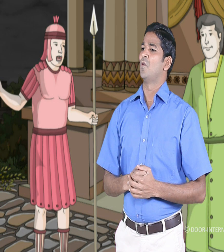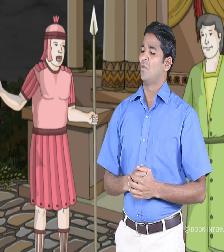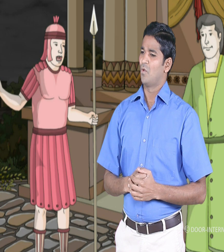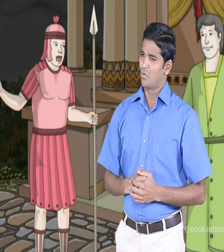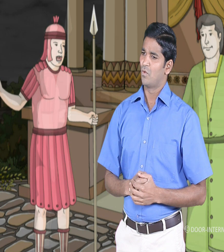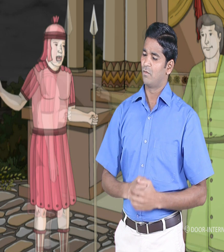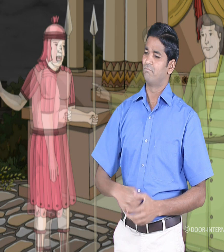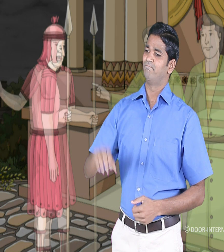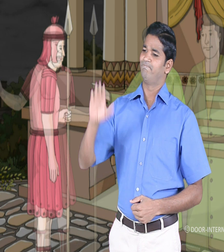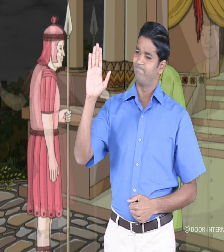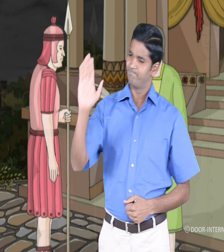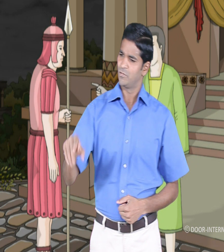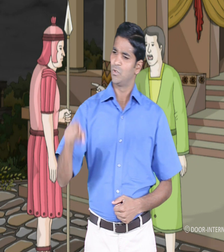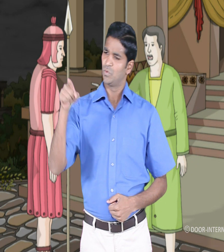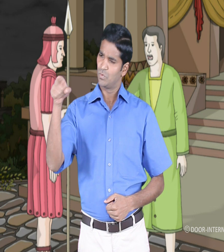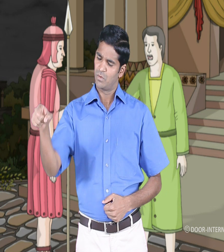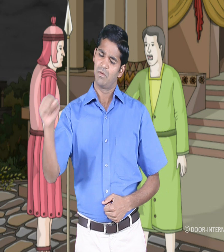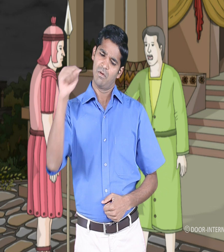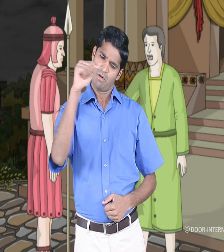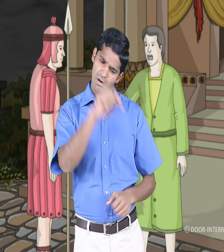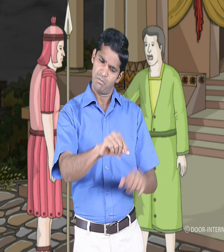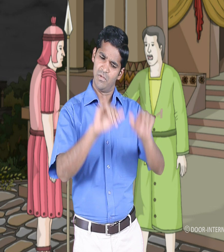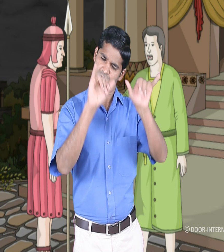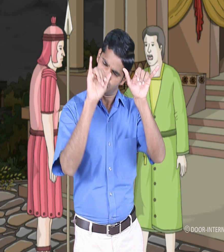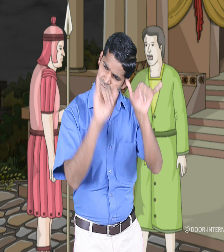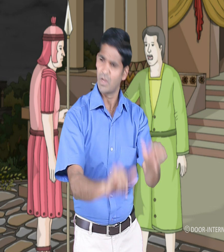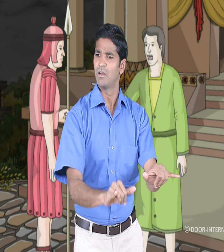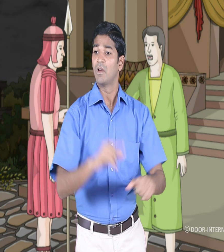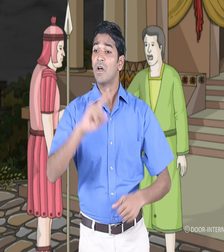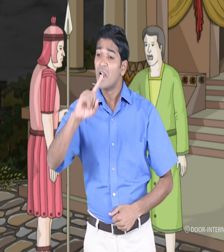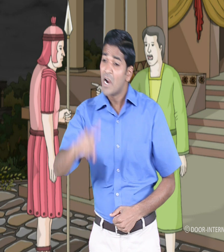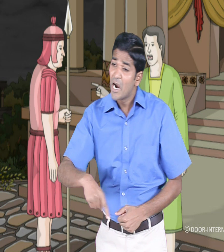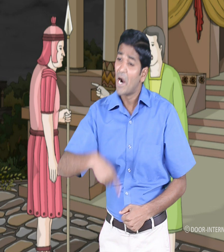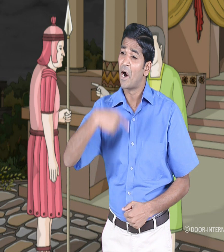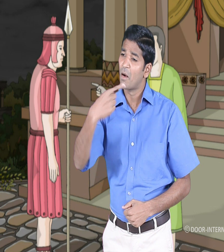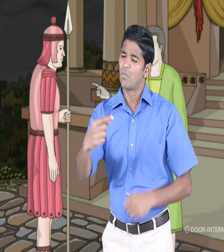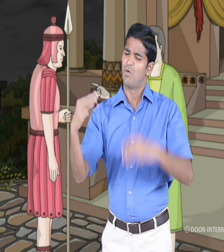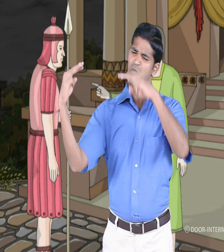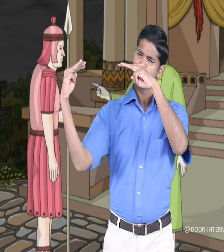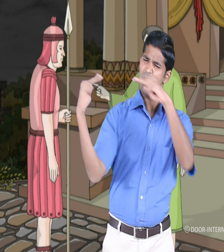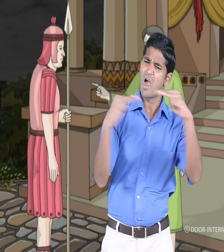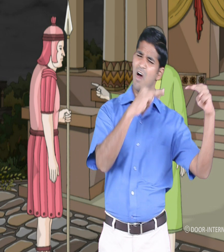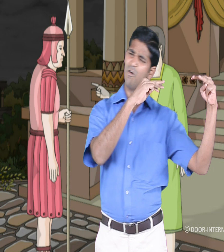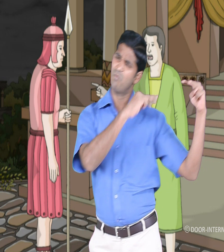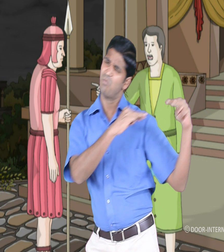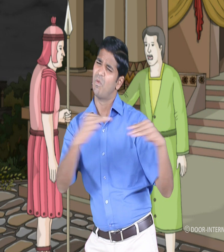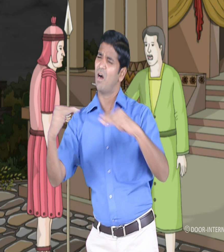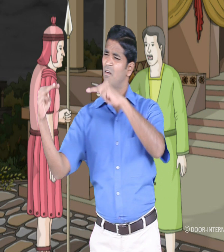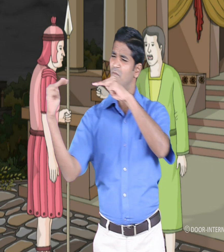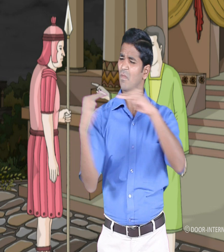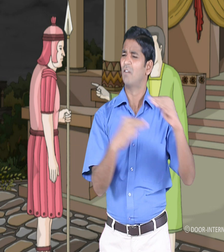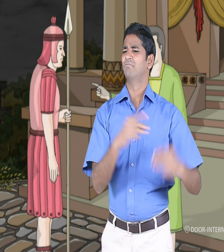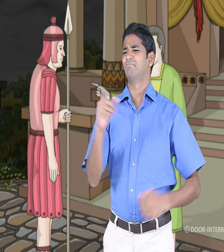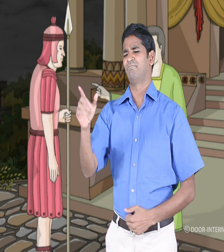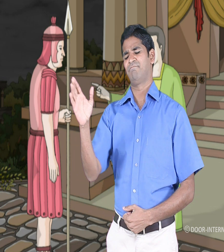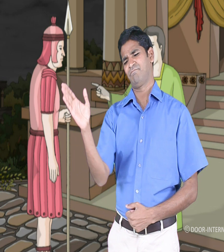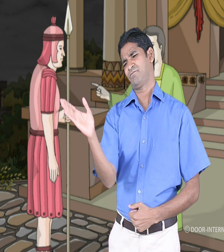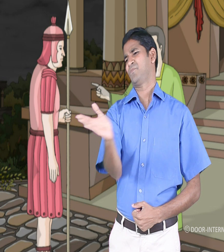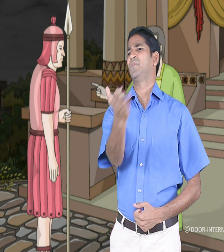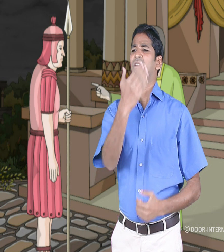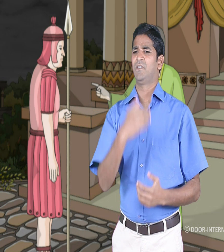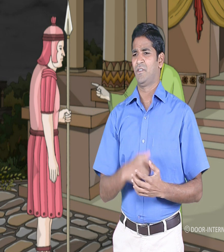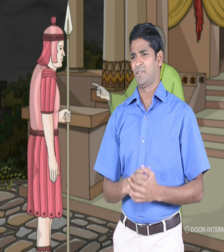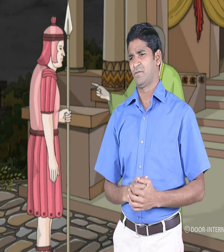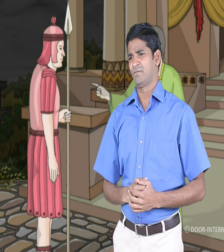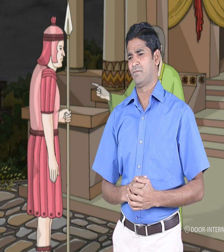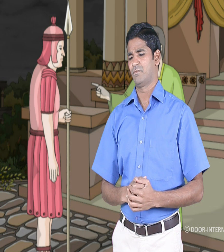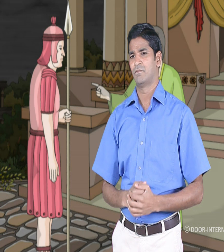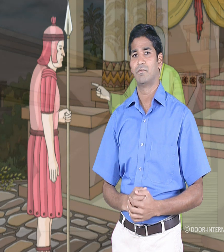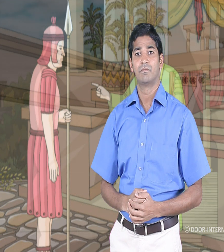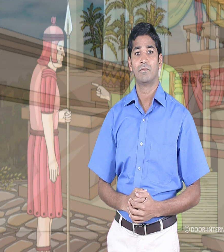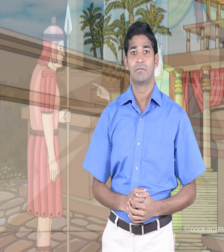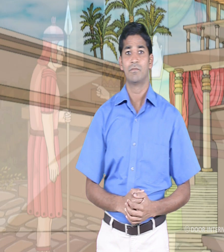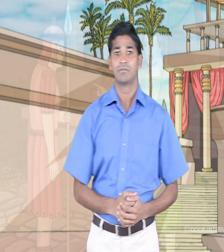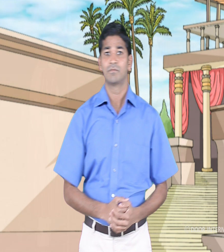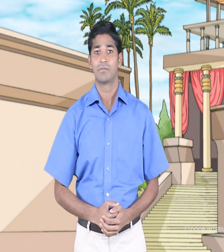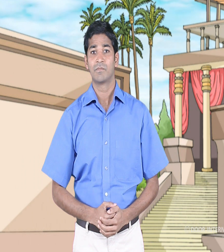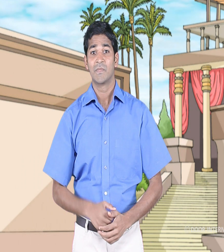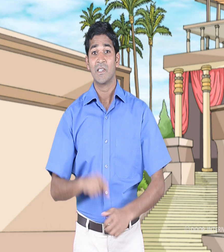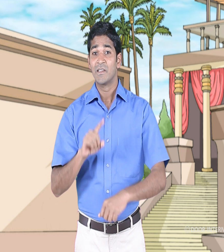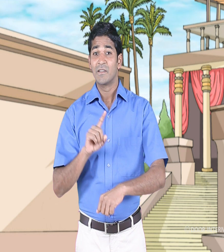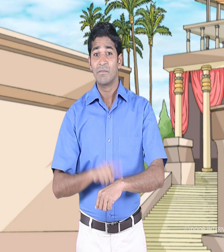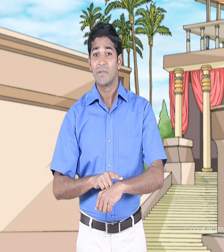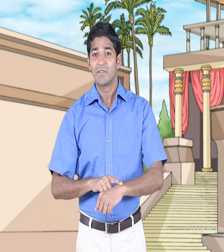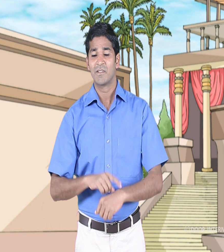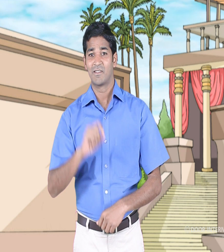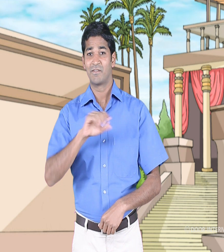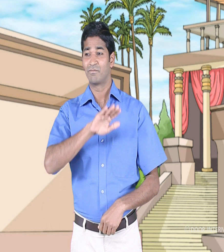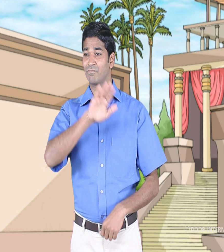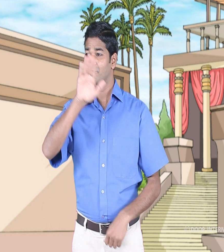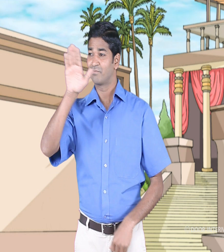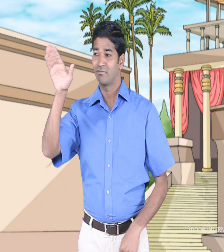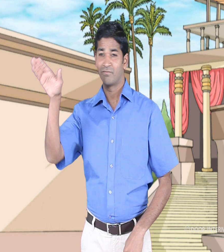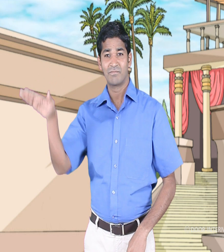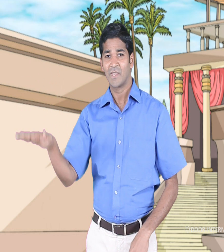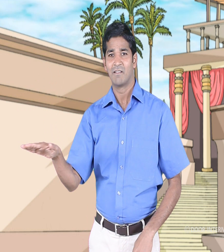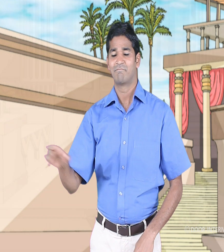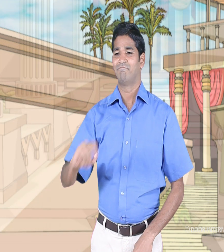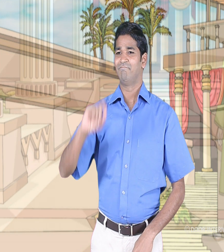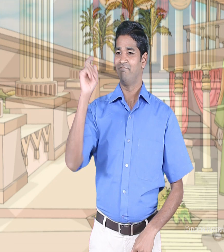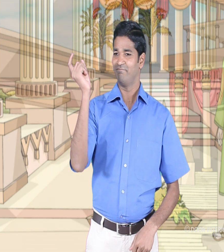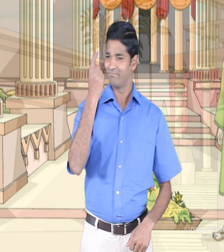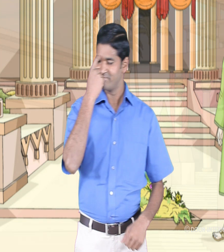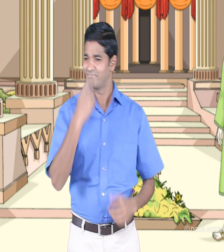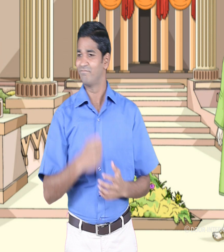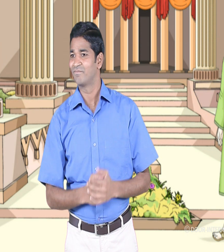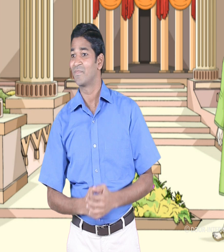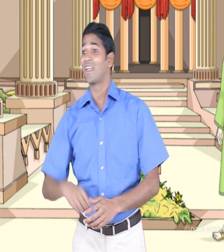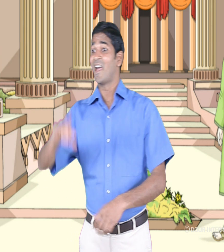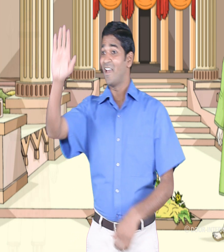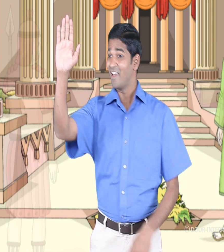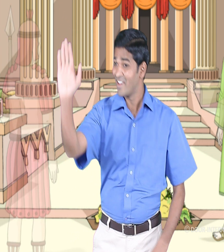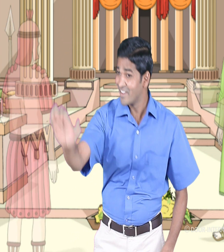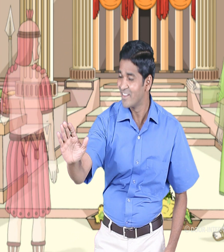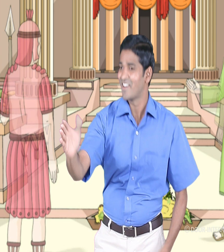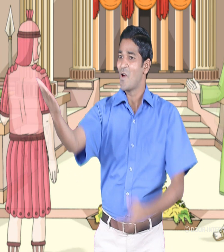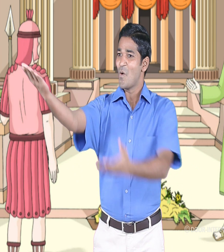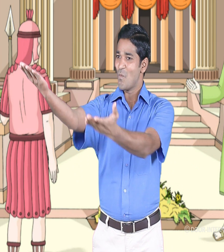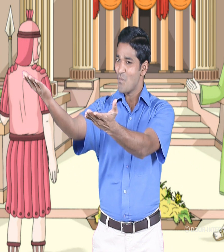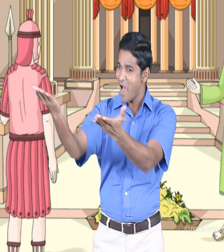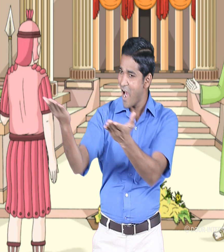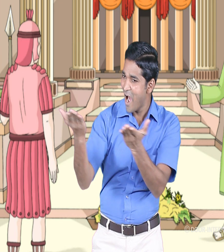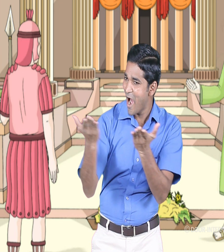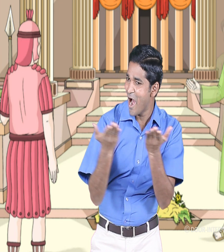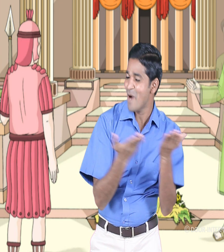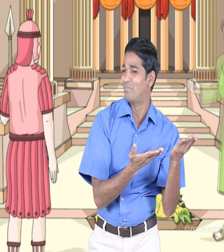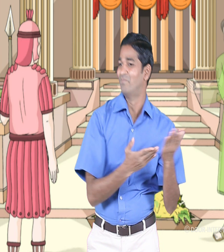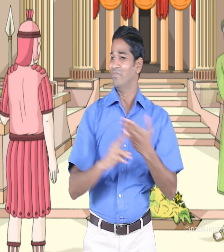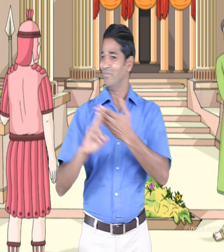“Stay here one more day,” David said to Uriah, “and tomorrow I will send you back.” So Uriah stayed in Jerusalem that day and the next.